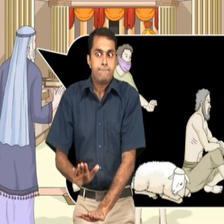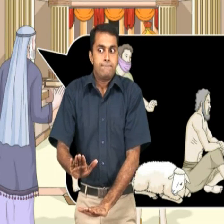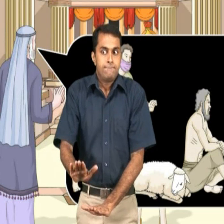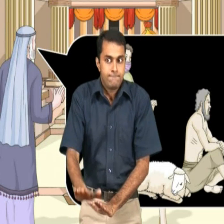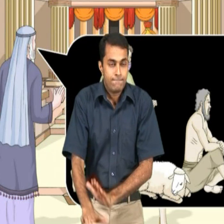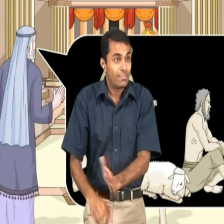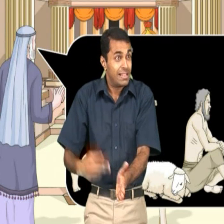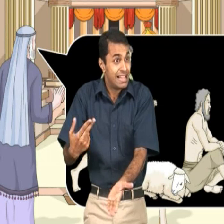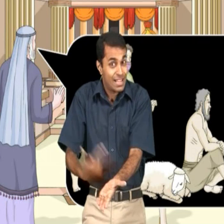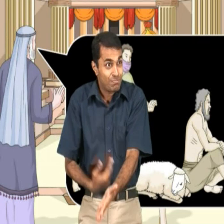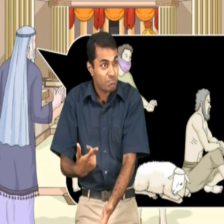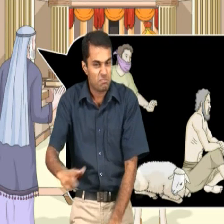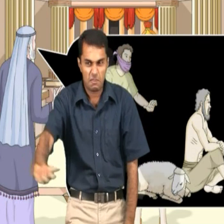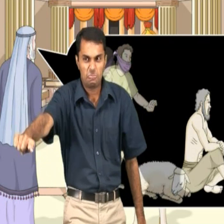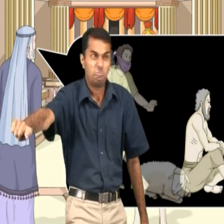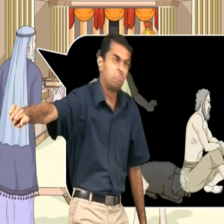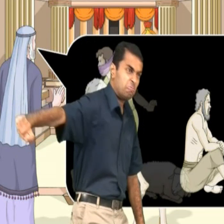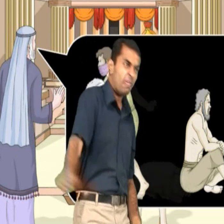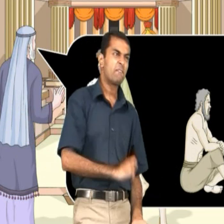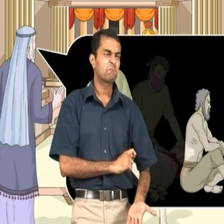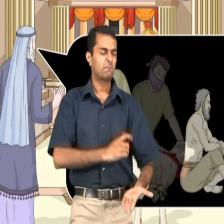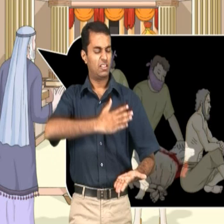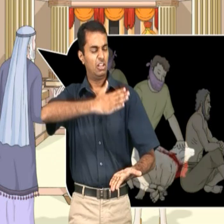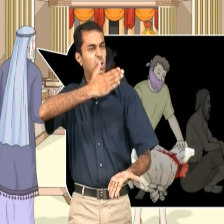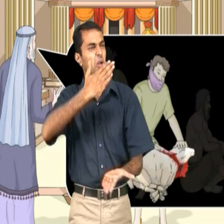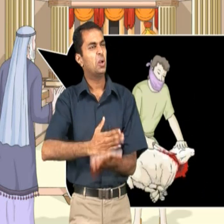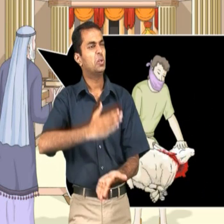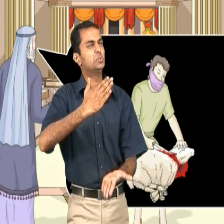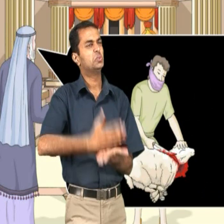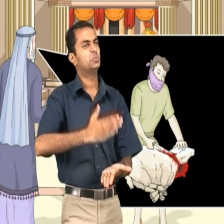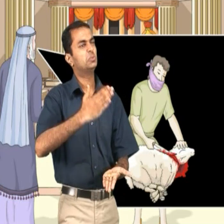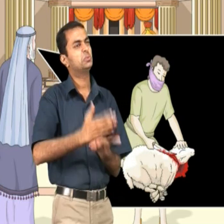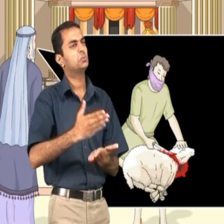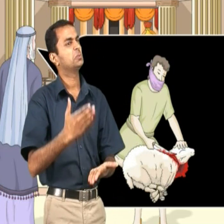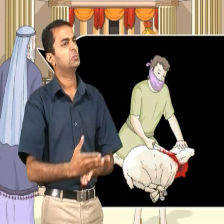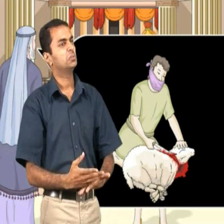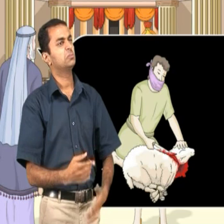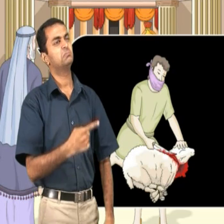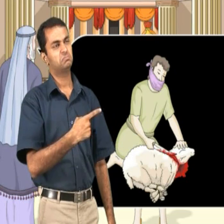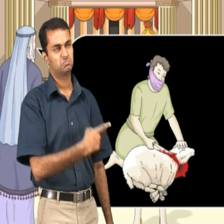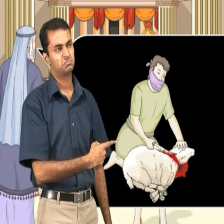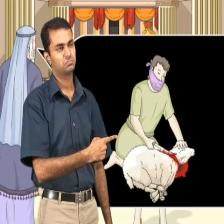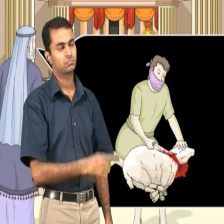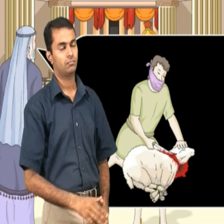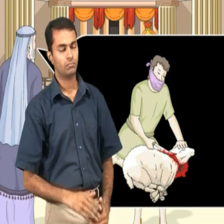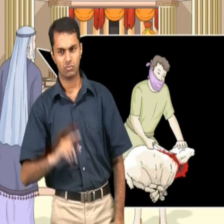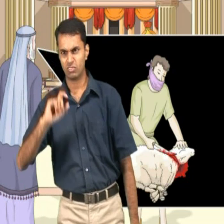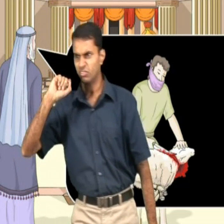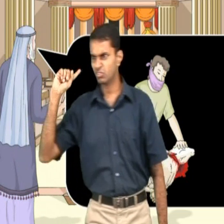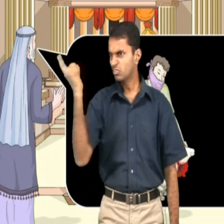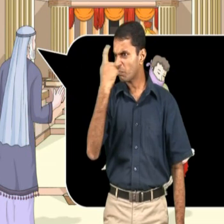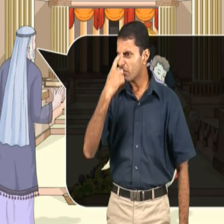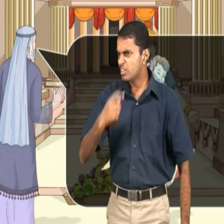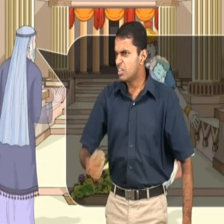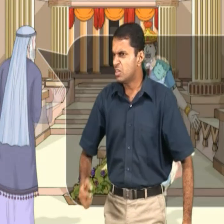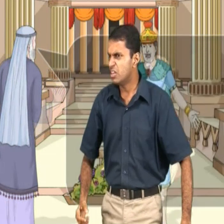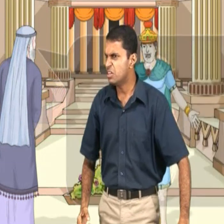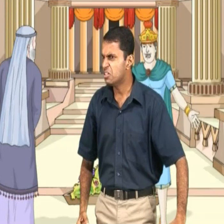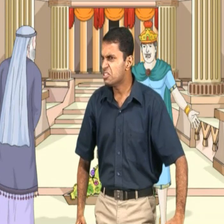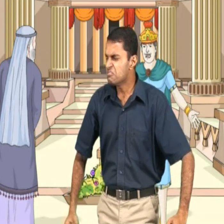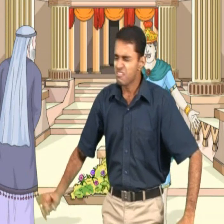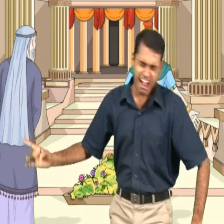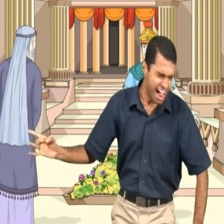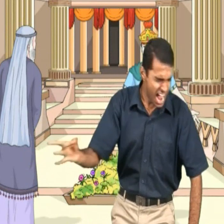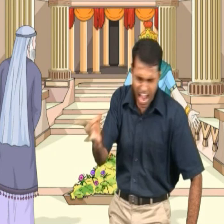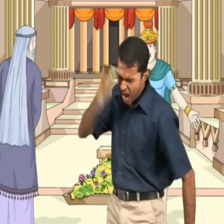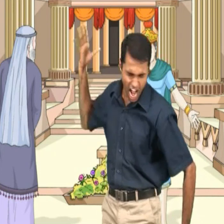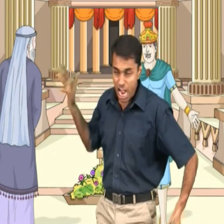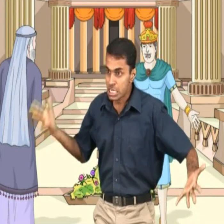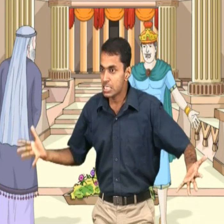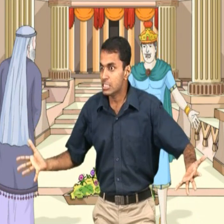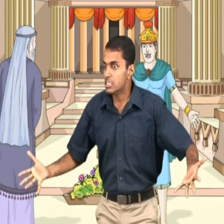Instead, he took the poor man’s lamb and prepared it for his guest.”